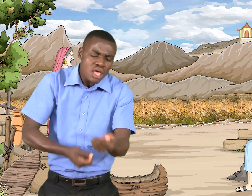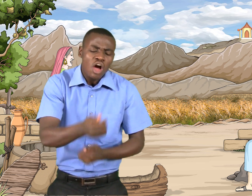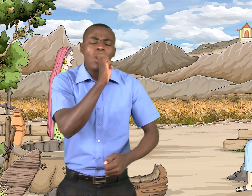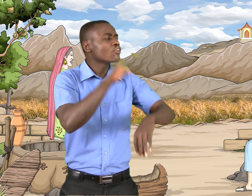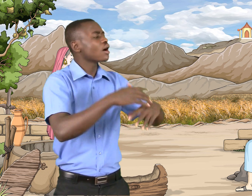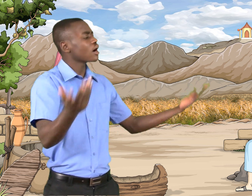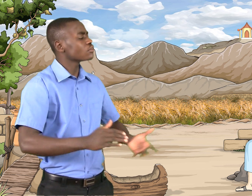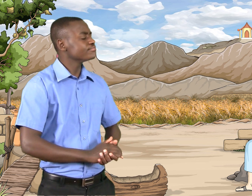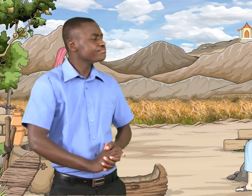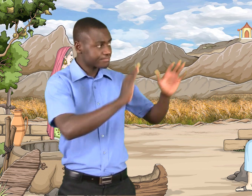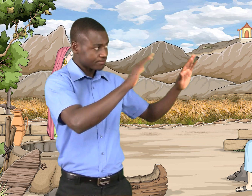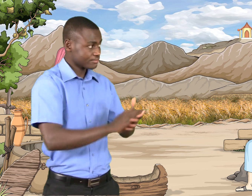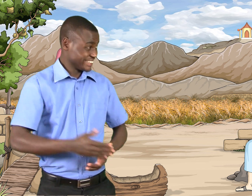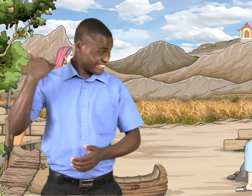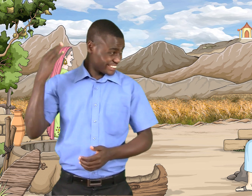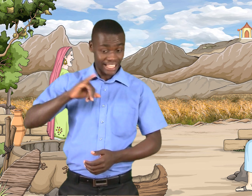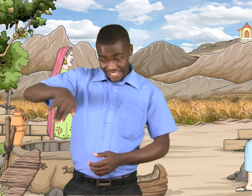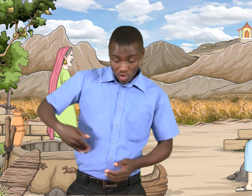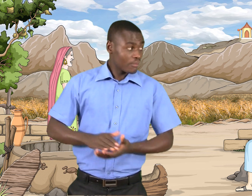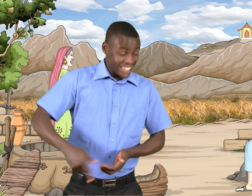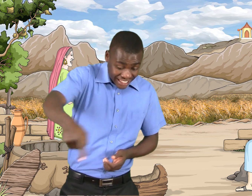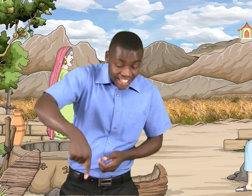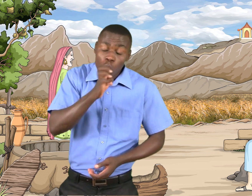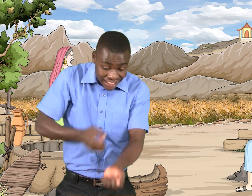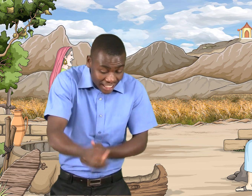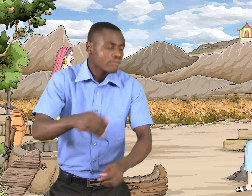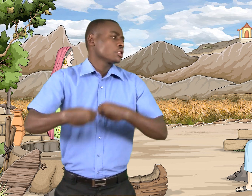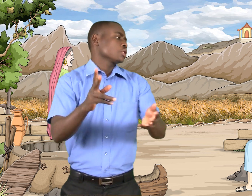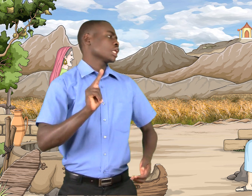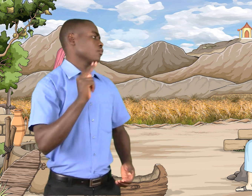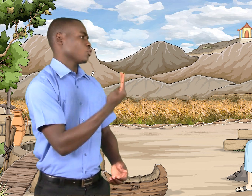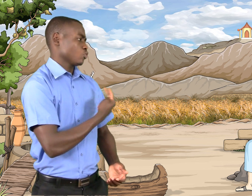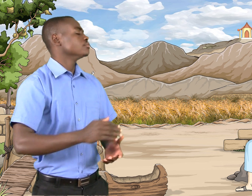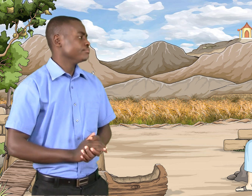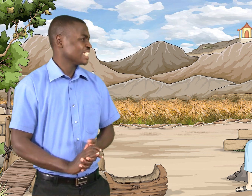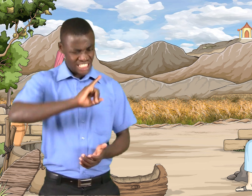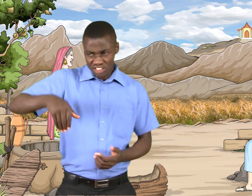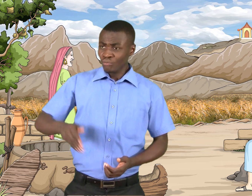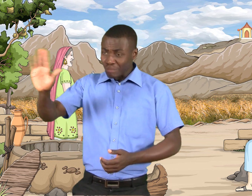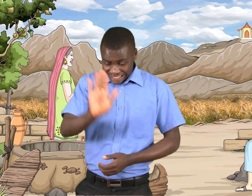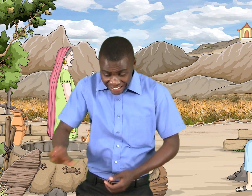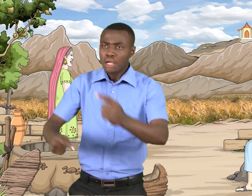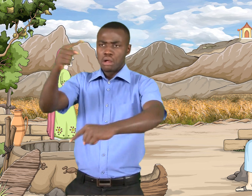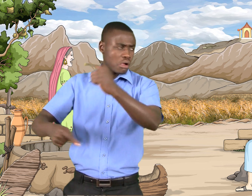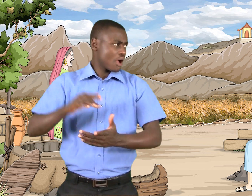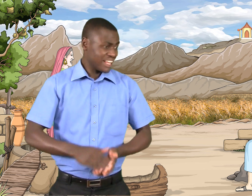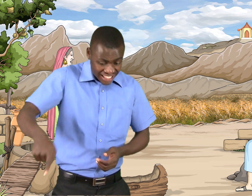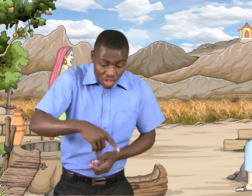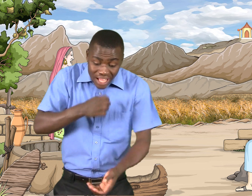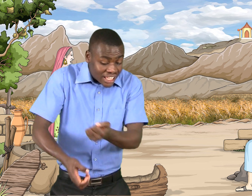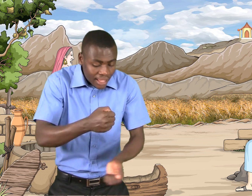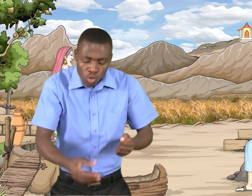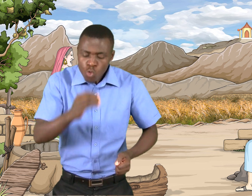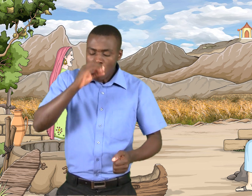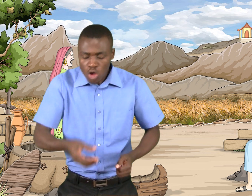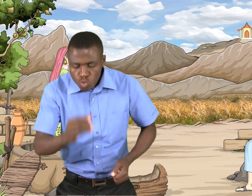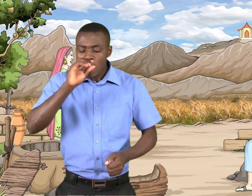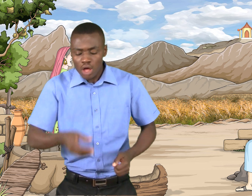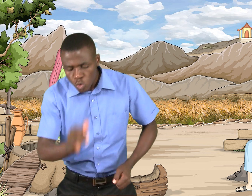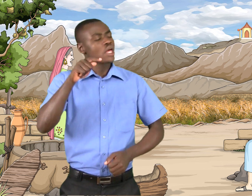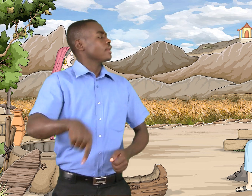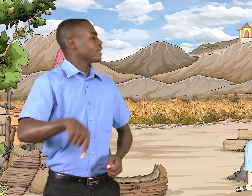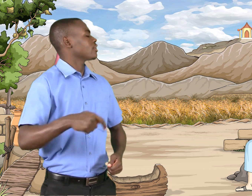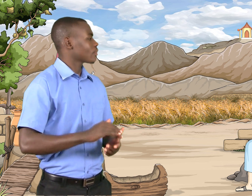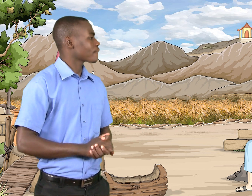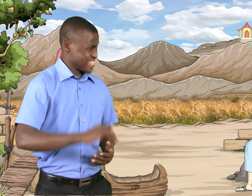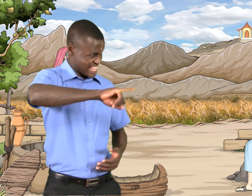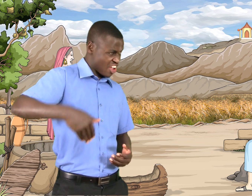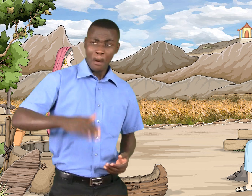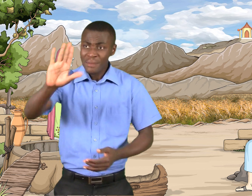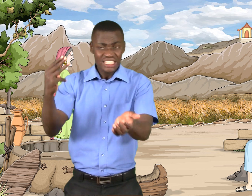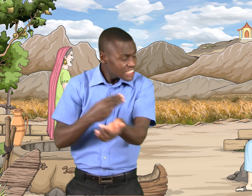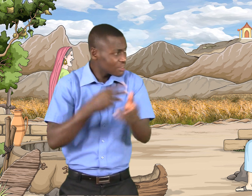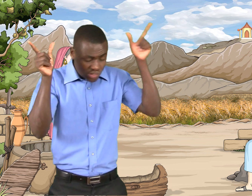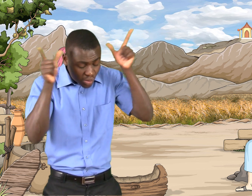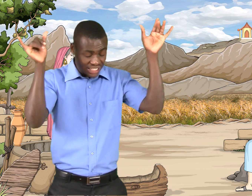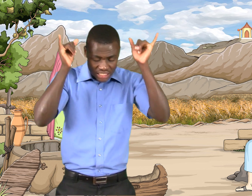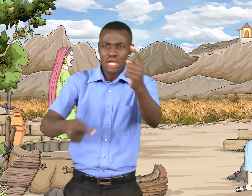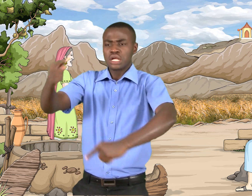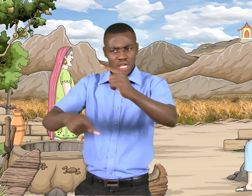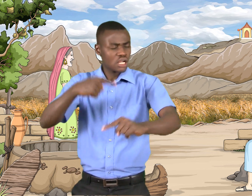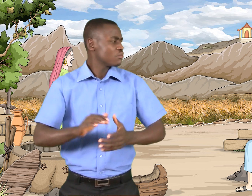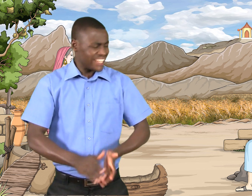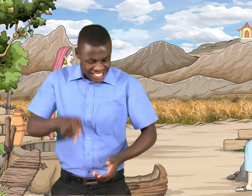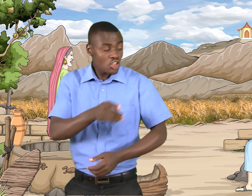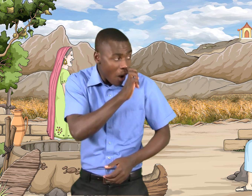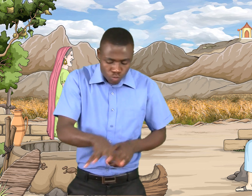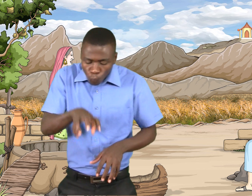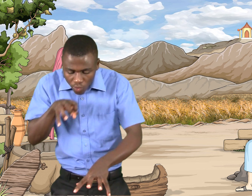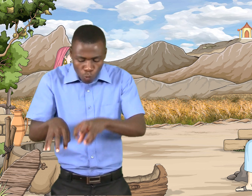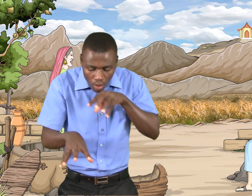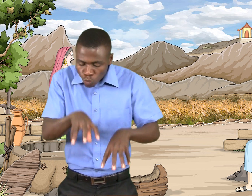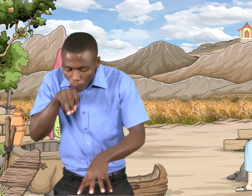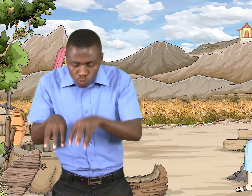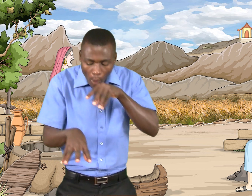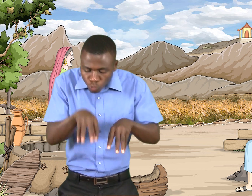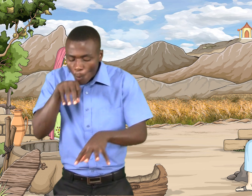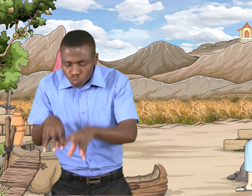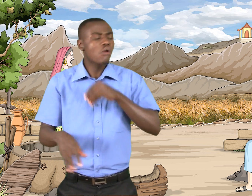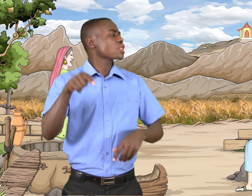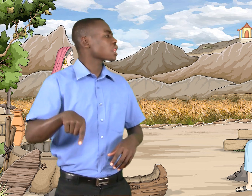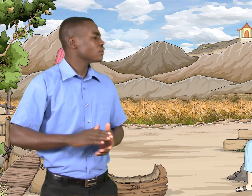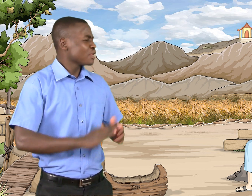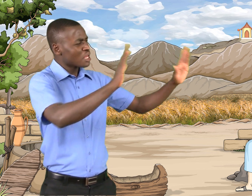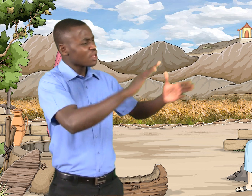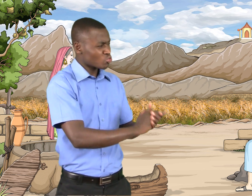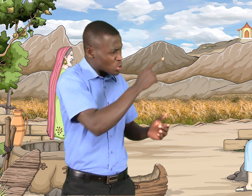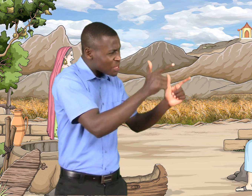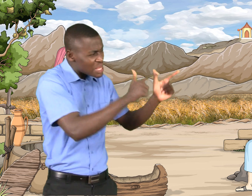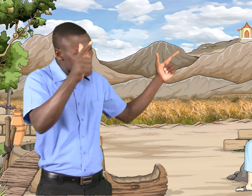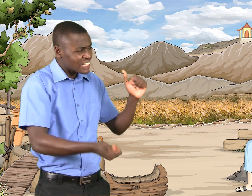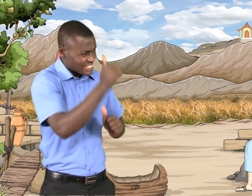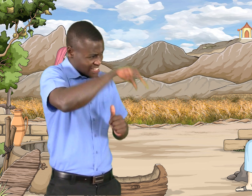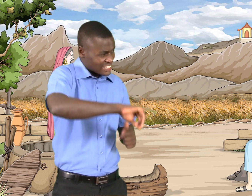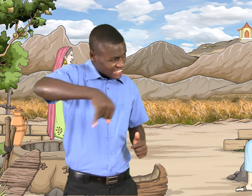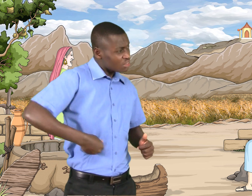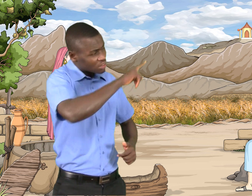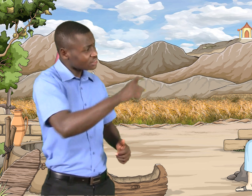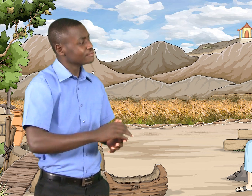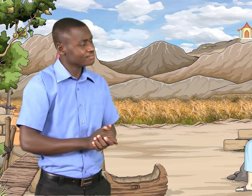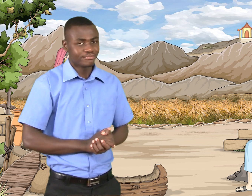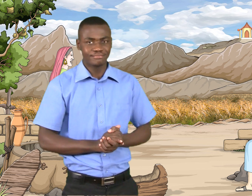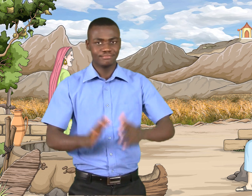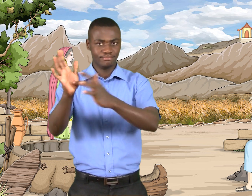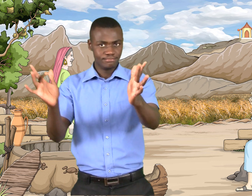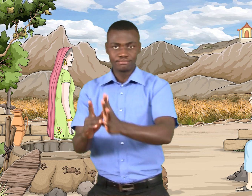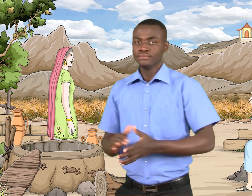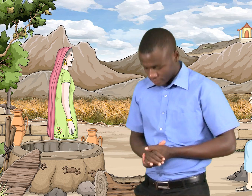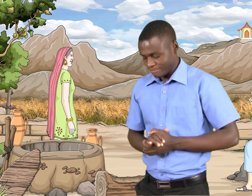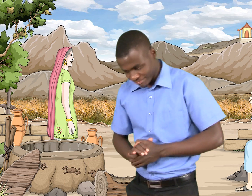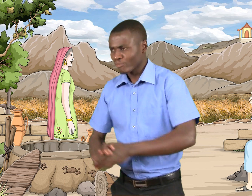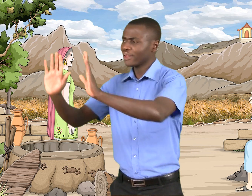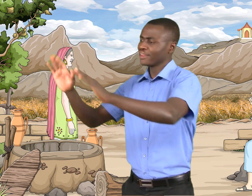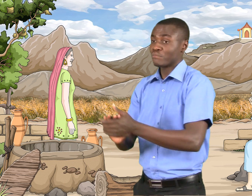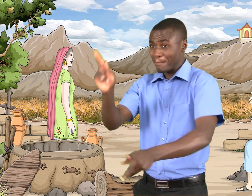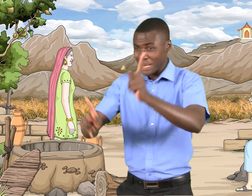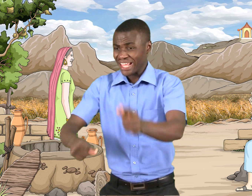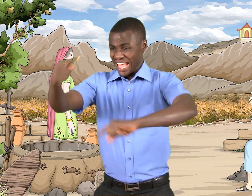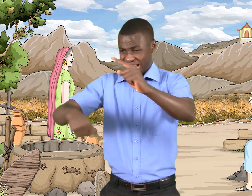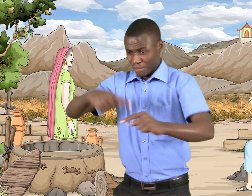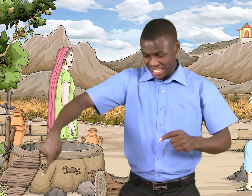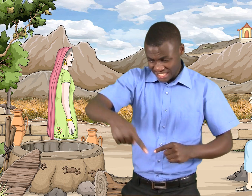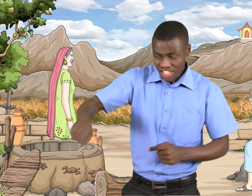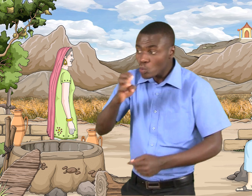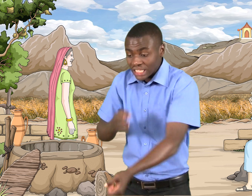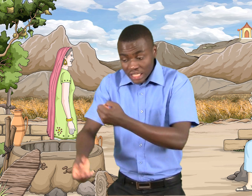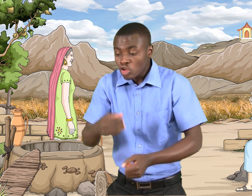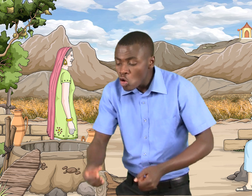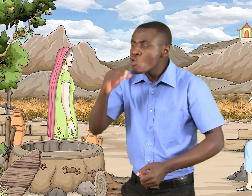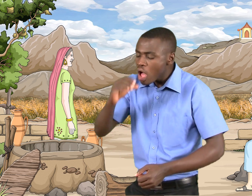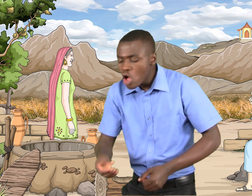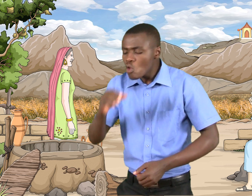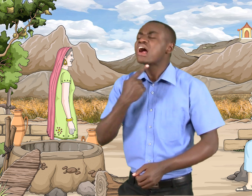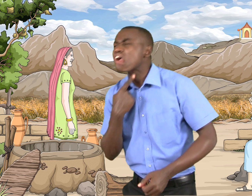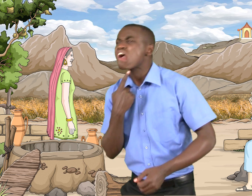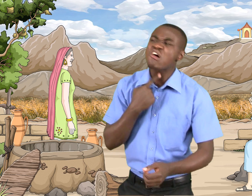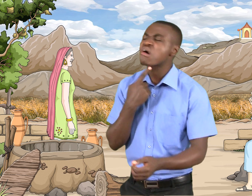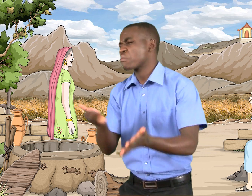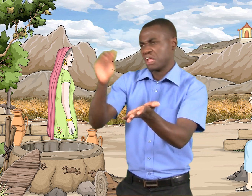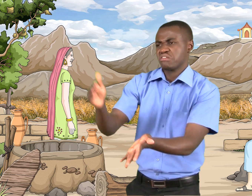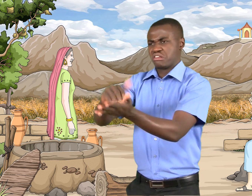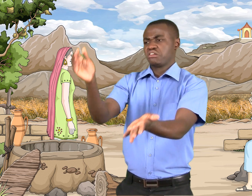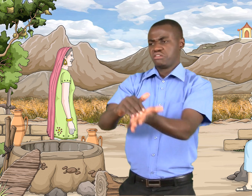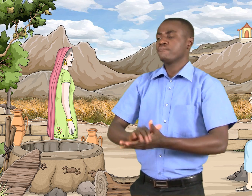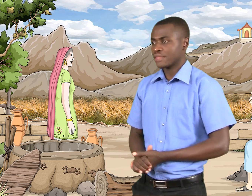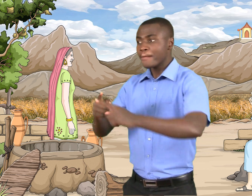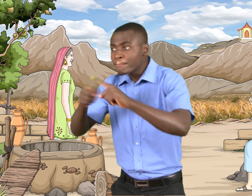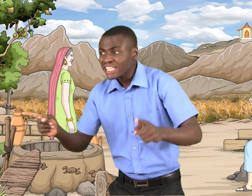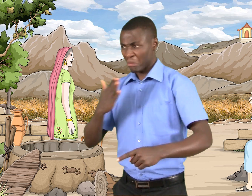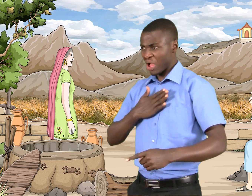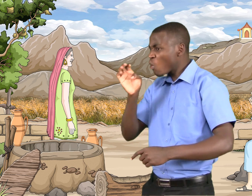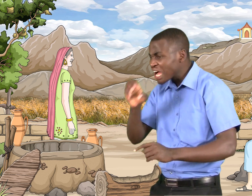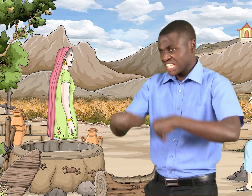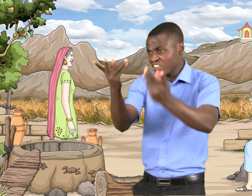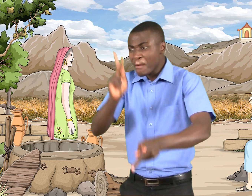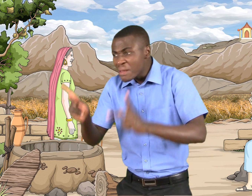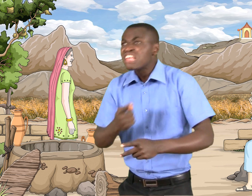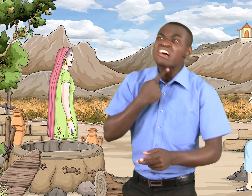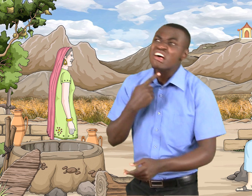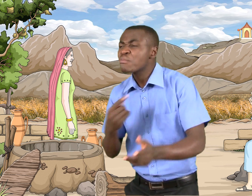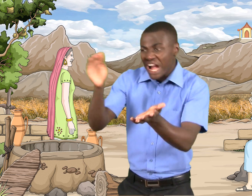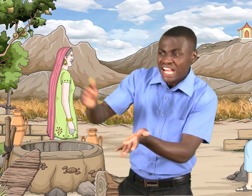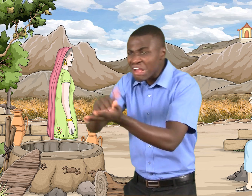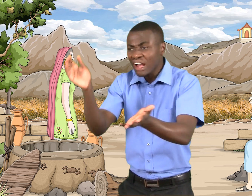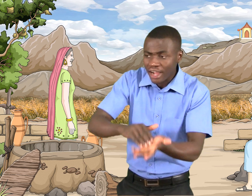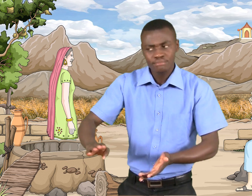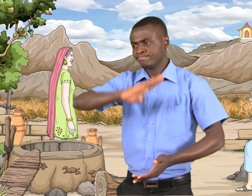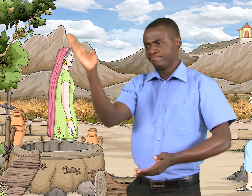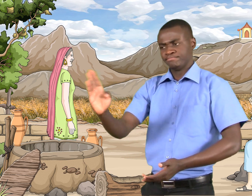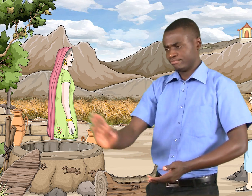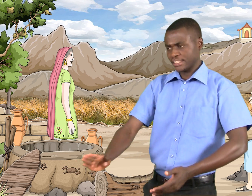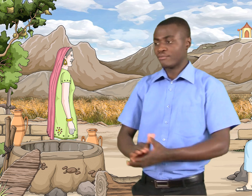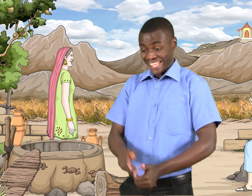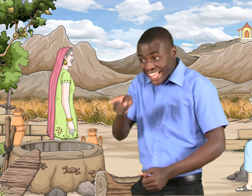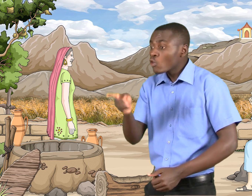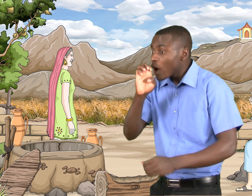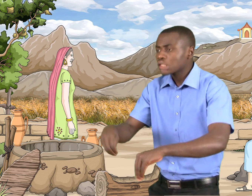Where then will You get this living water? Are You greater than our father Jacob, who gave us this well and drank from it himself, as did his sons and his livestock?” Jesus said to her, “Everyone who drinks this water will be thirsty again. But whoever drinks the water I give him will never thirst.